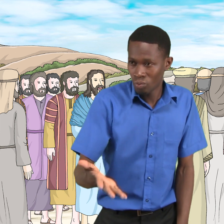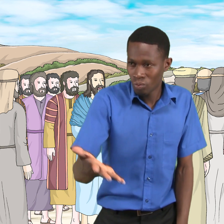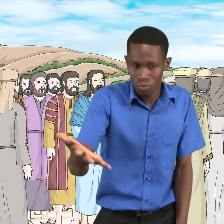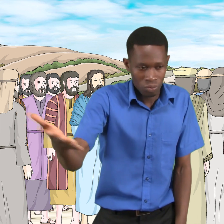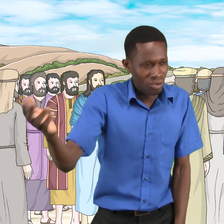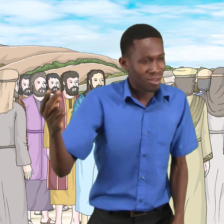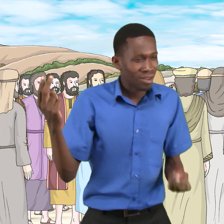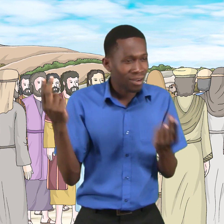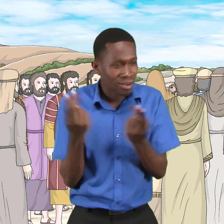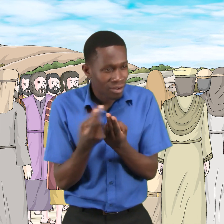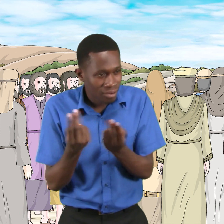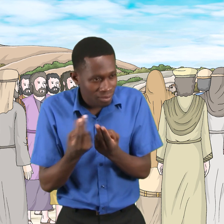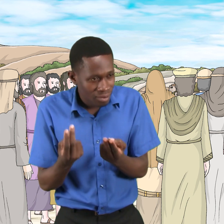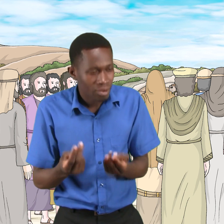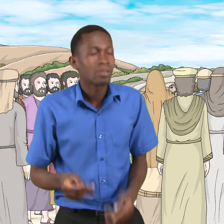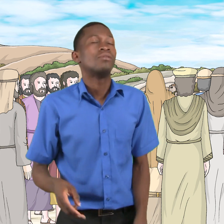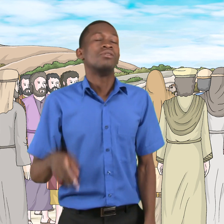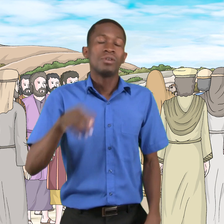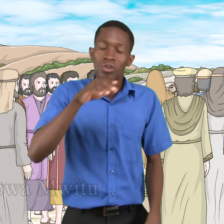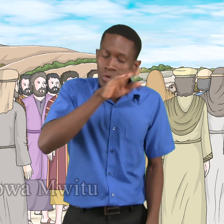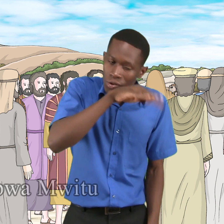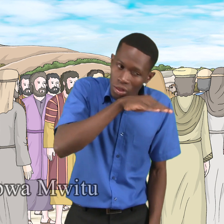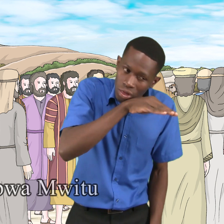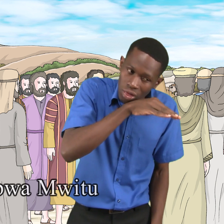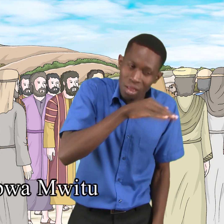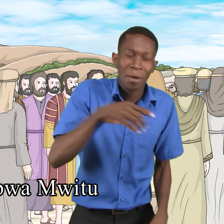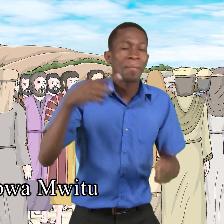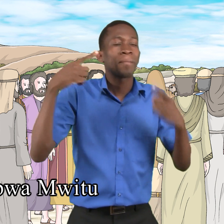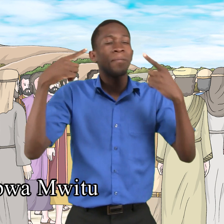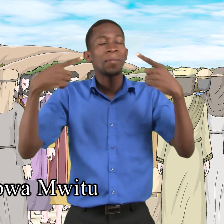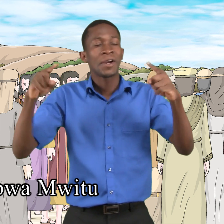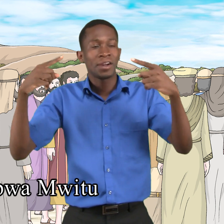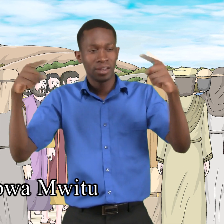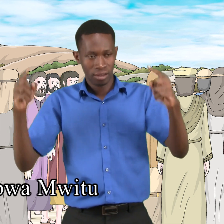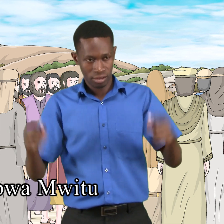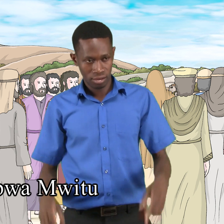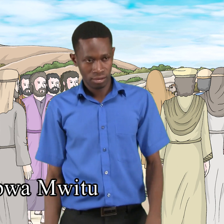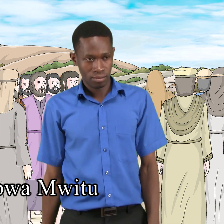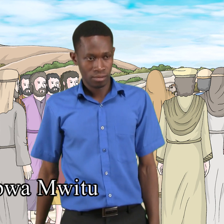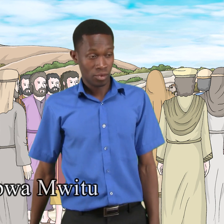Go!